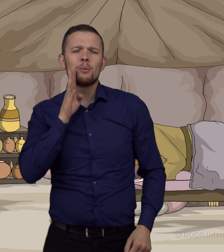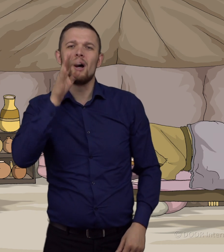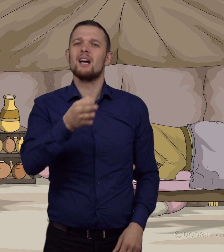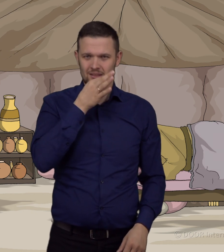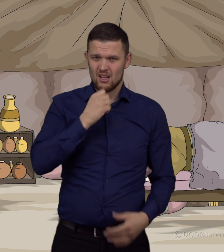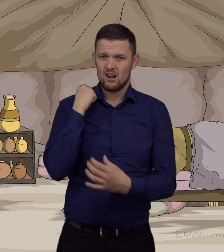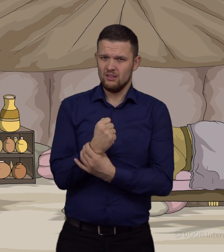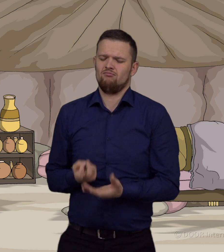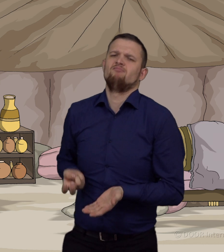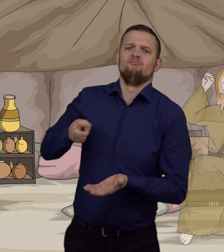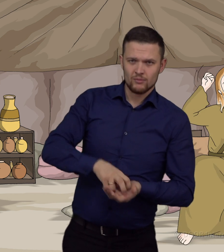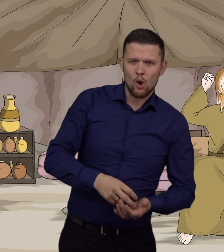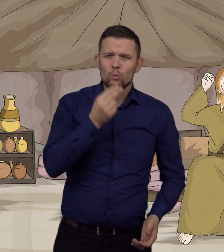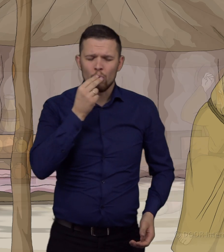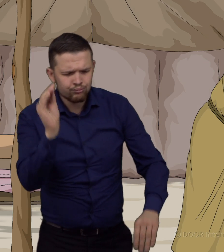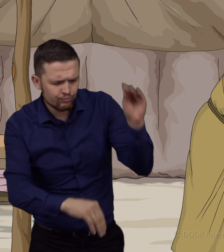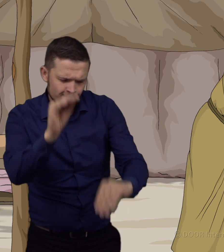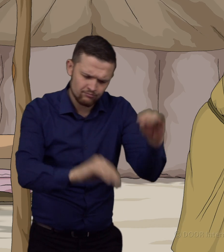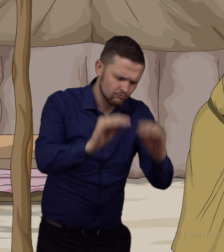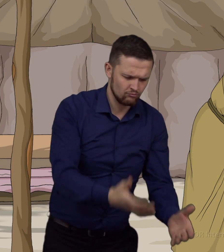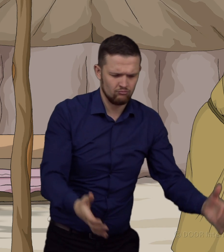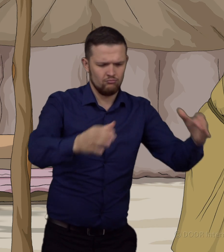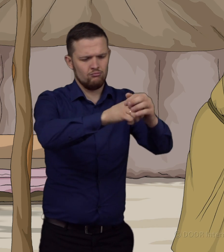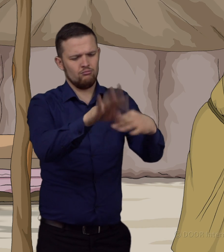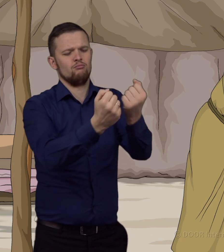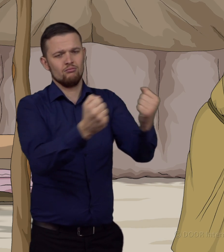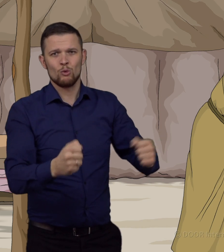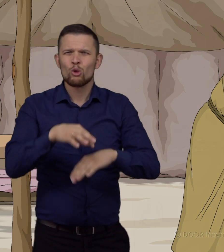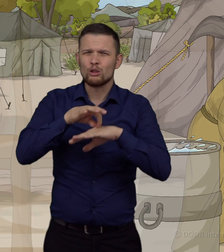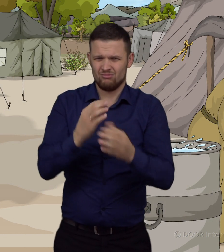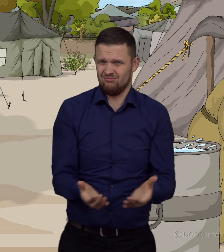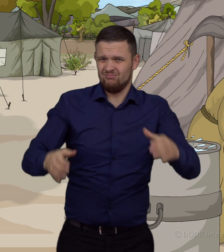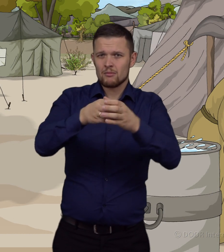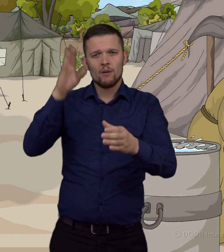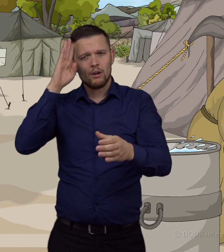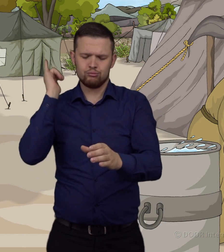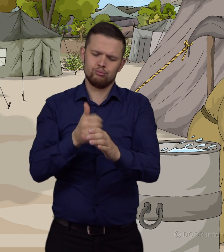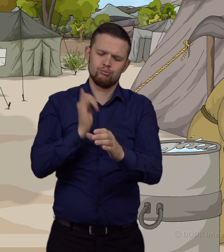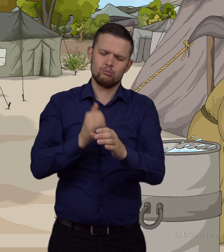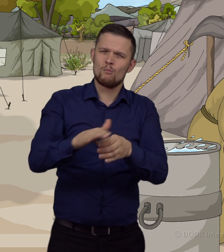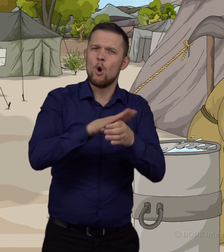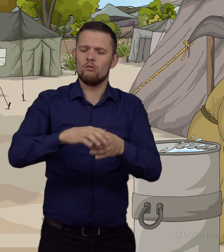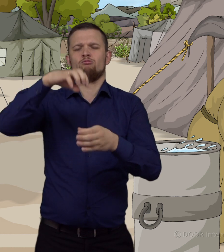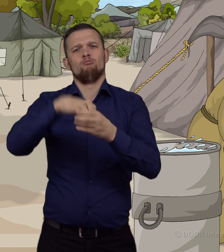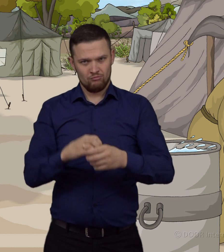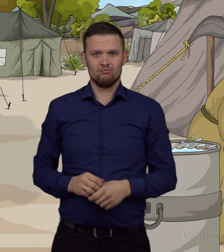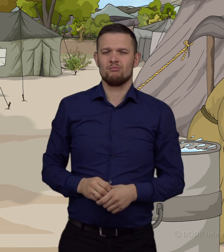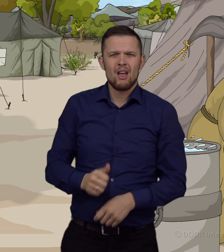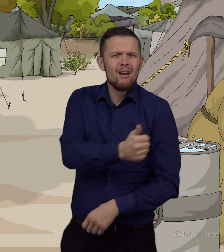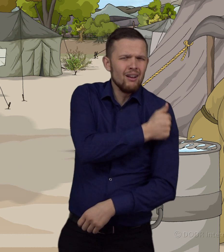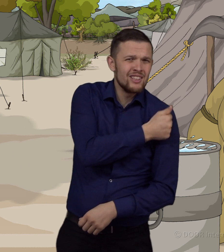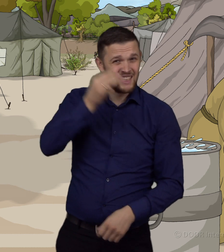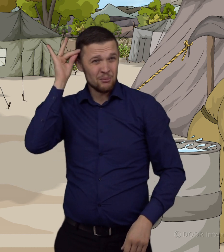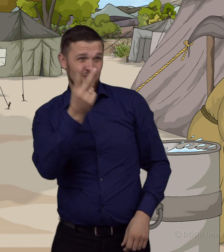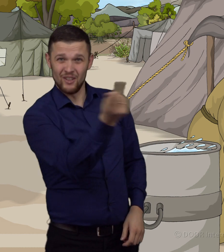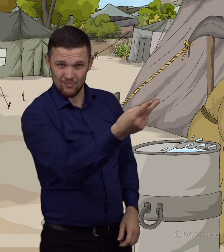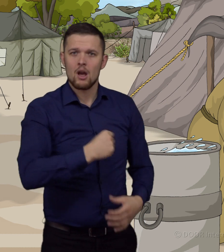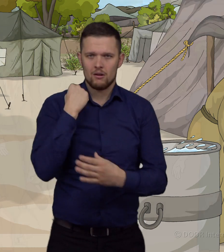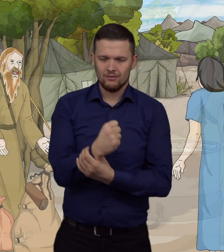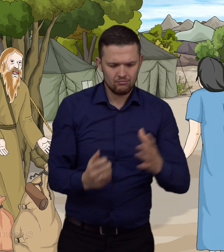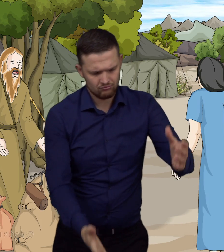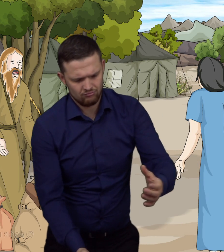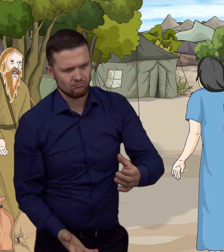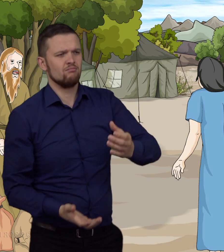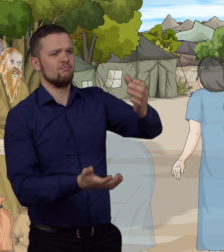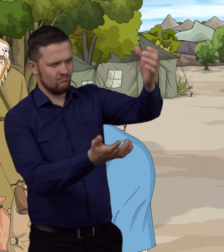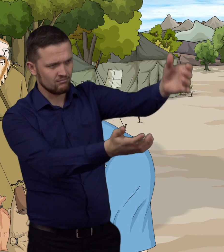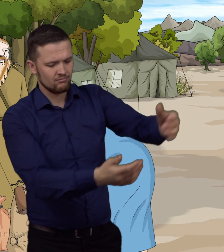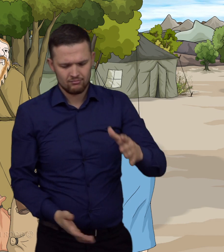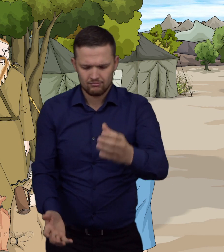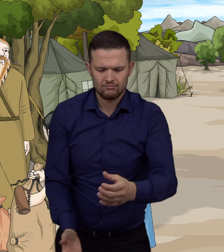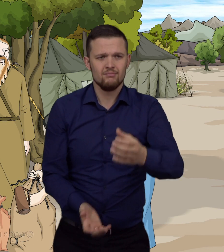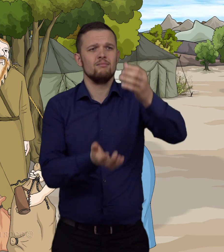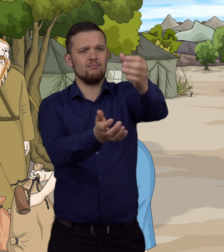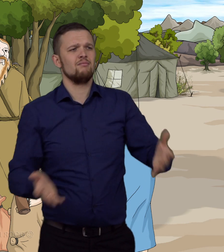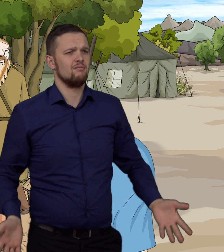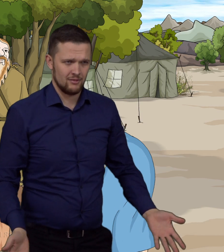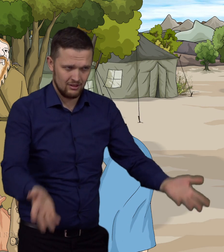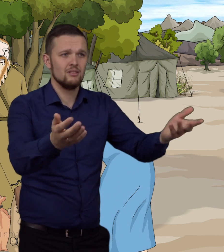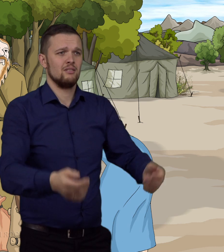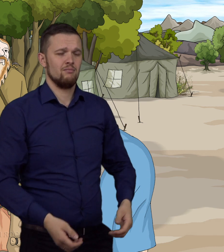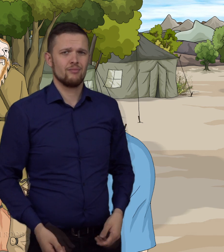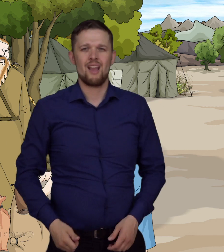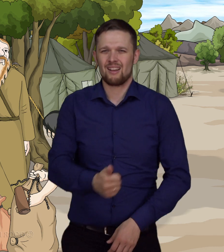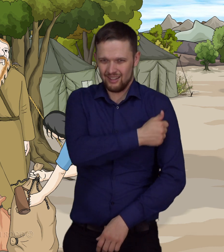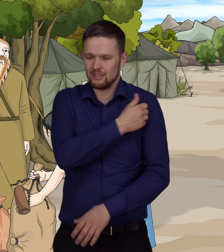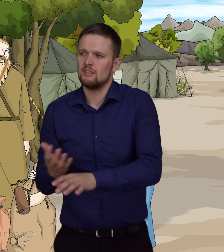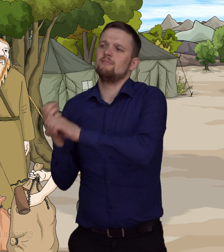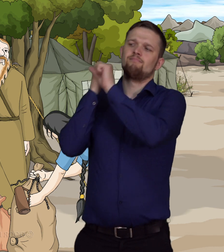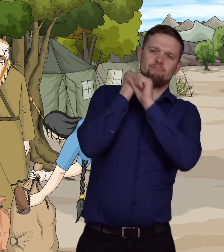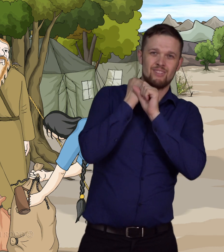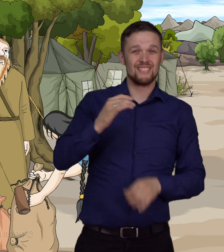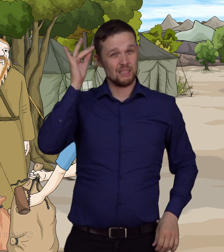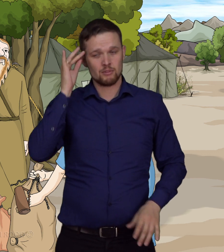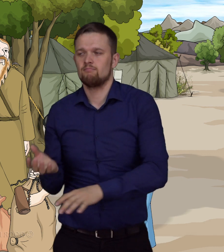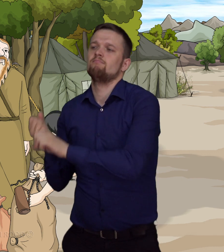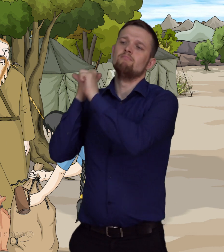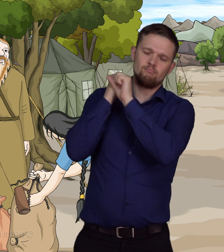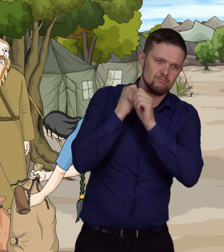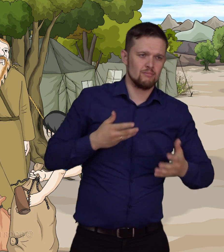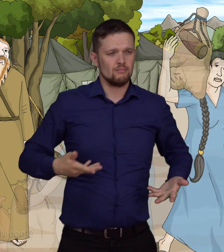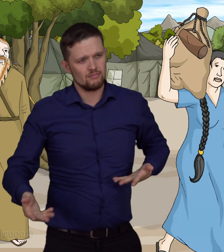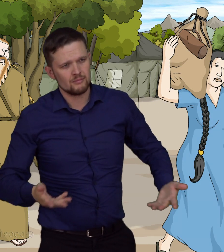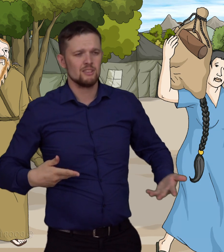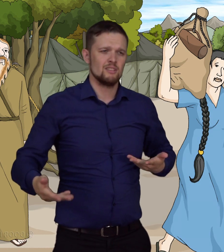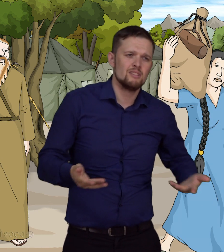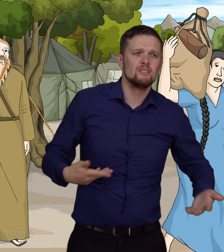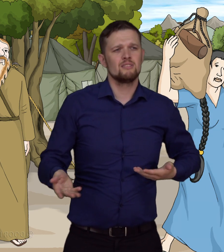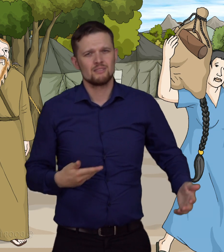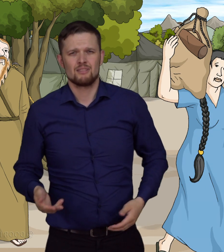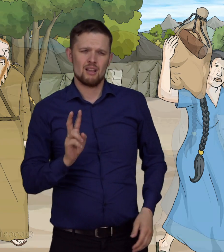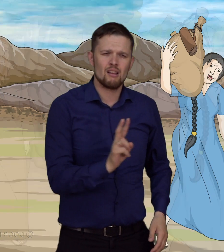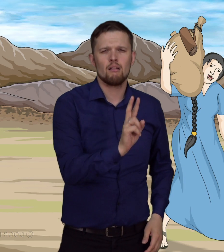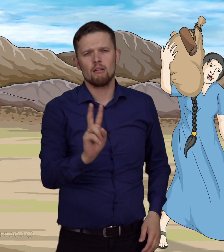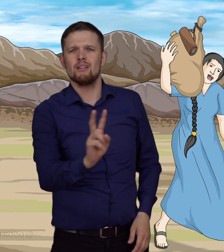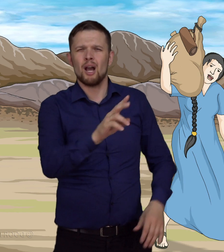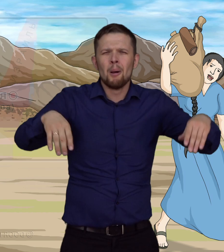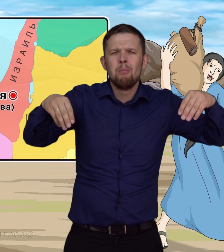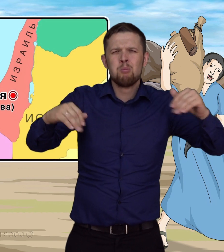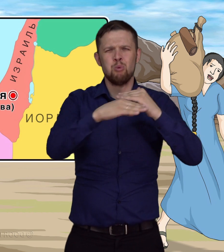Early in the morning, Abraham got up, took bread and a skin of water, put them on Hagar’s shoulders, and sent her away with the boy.